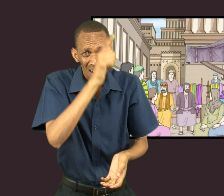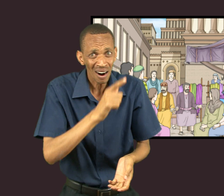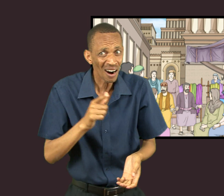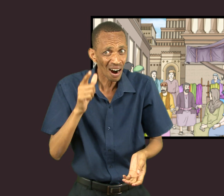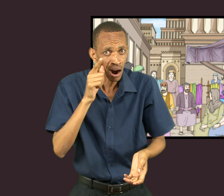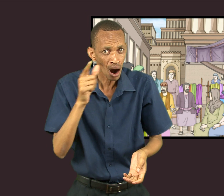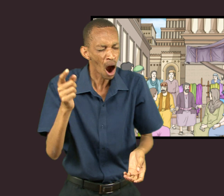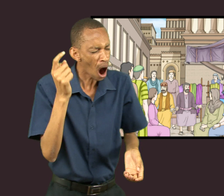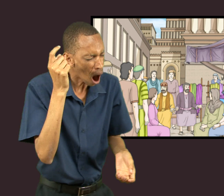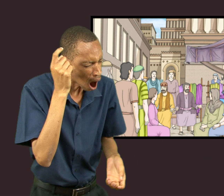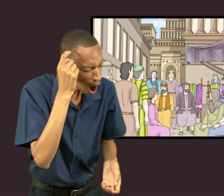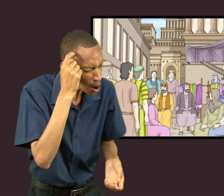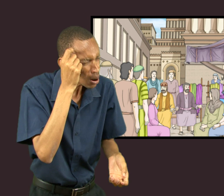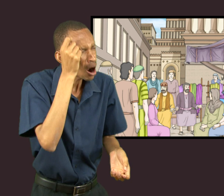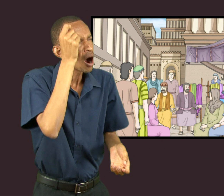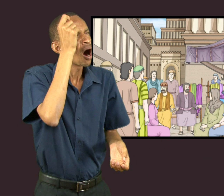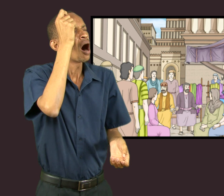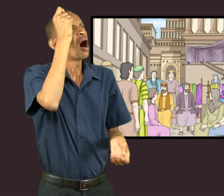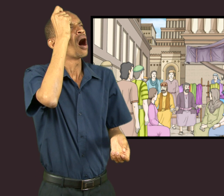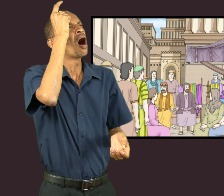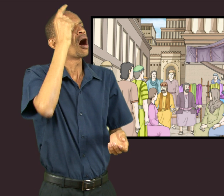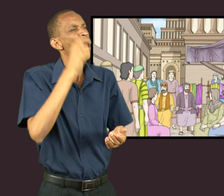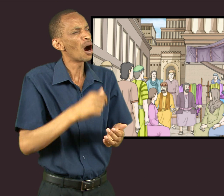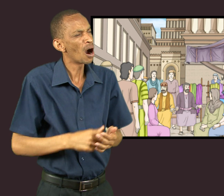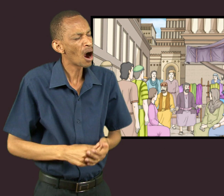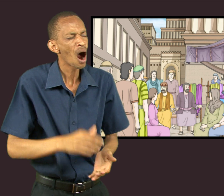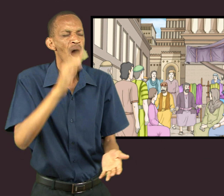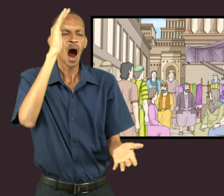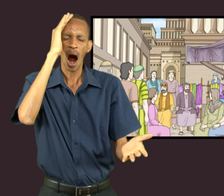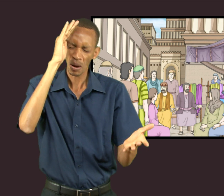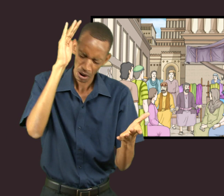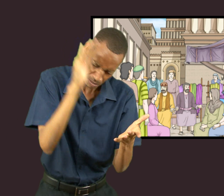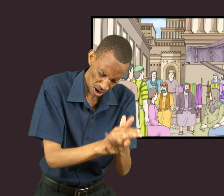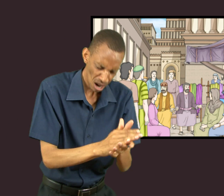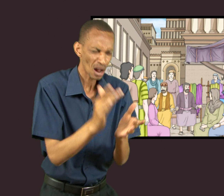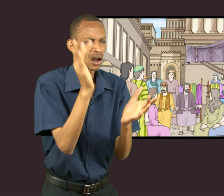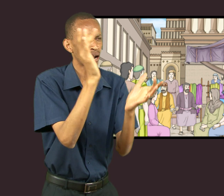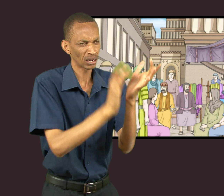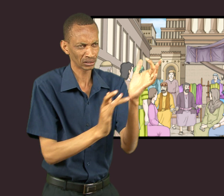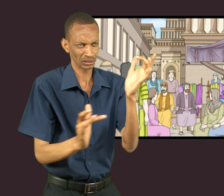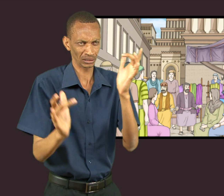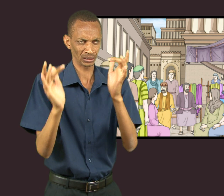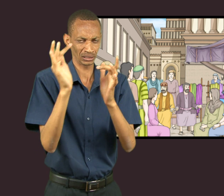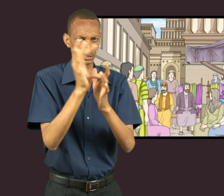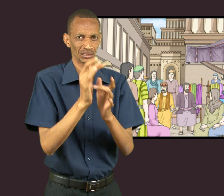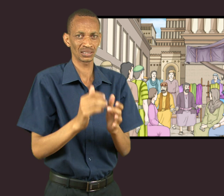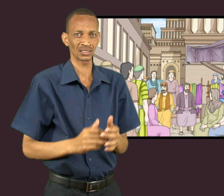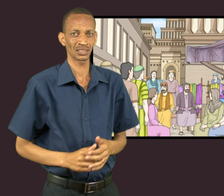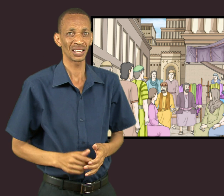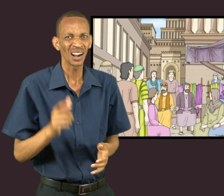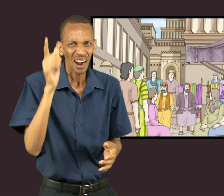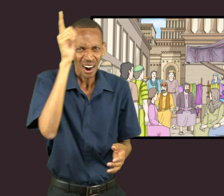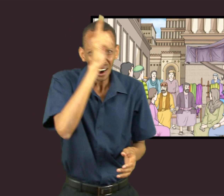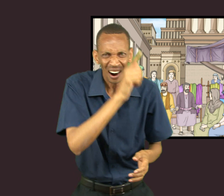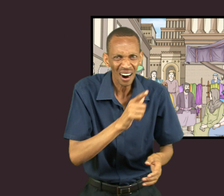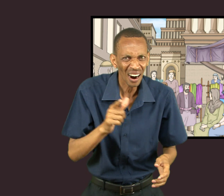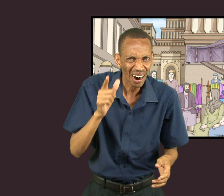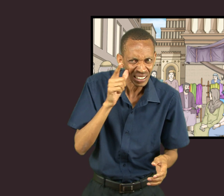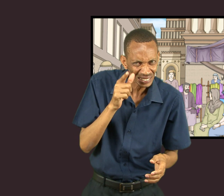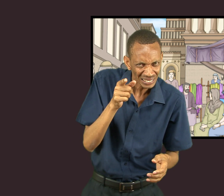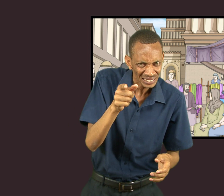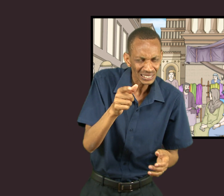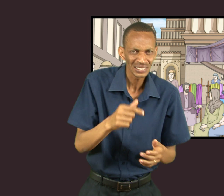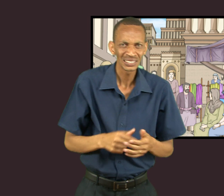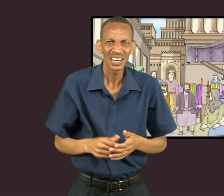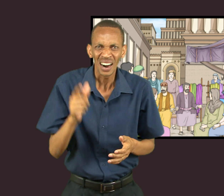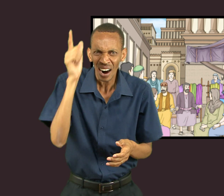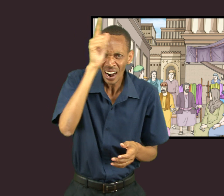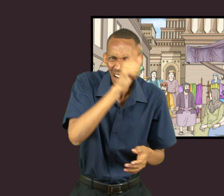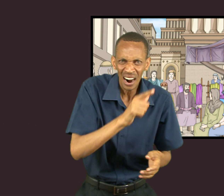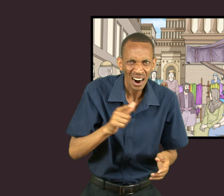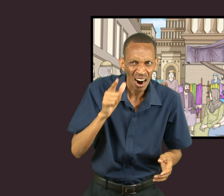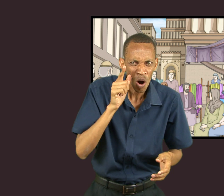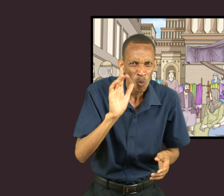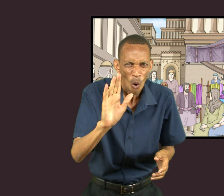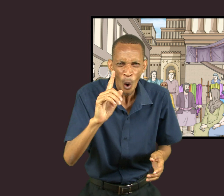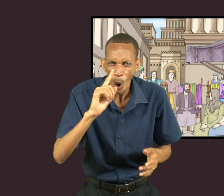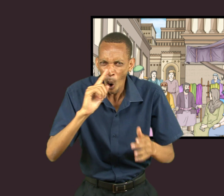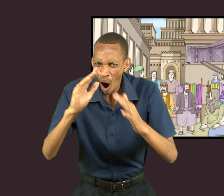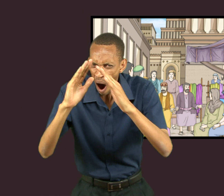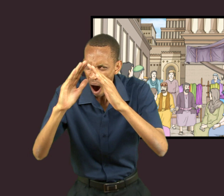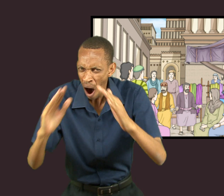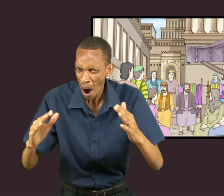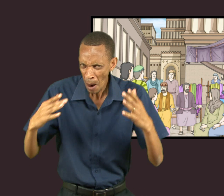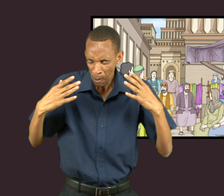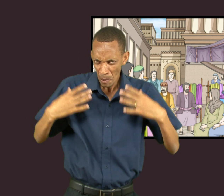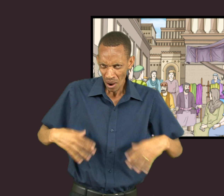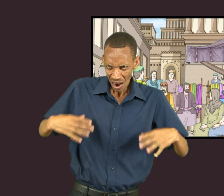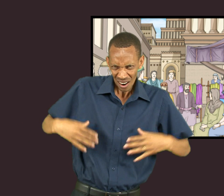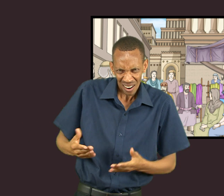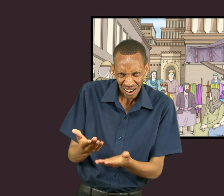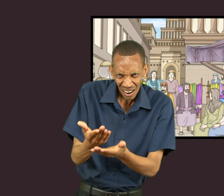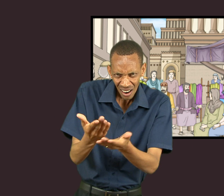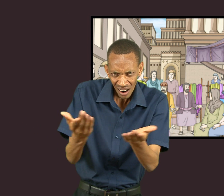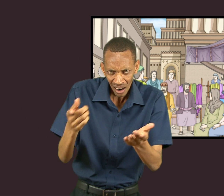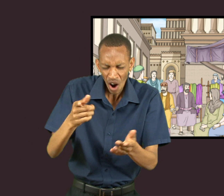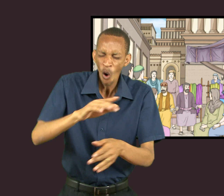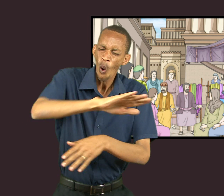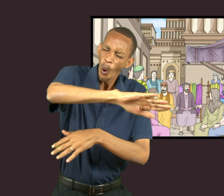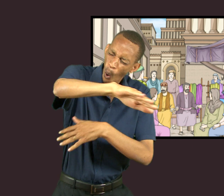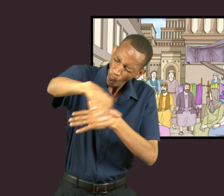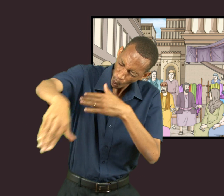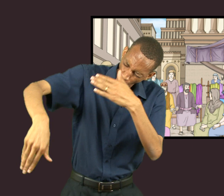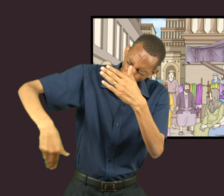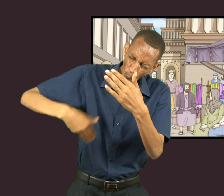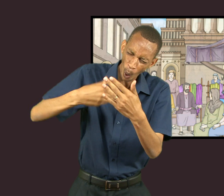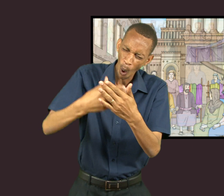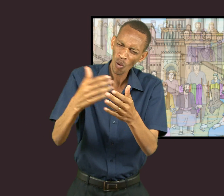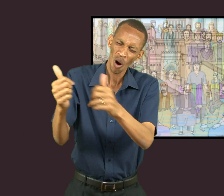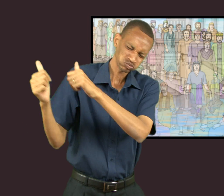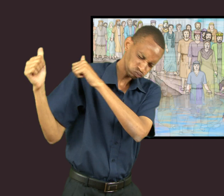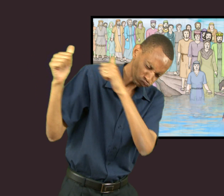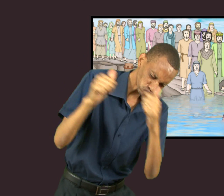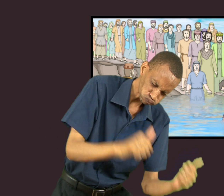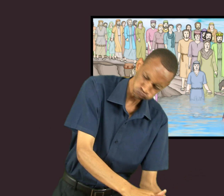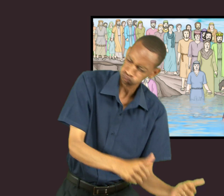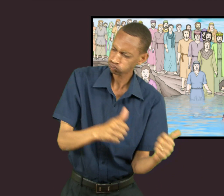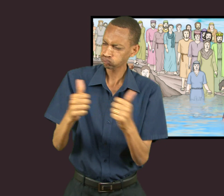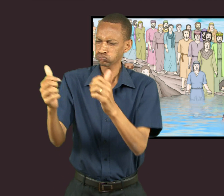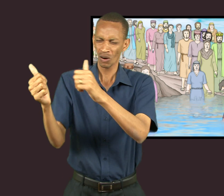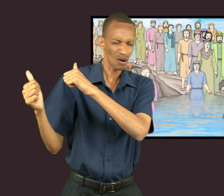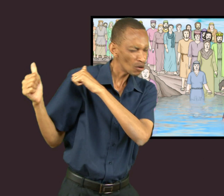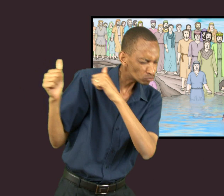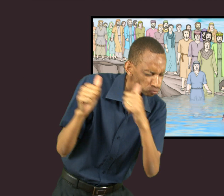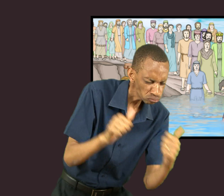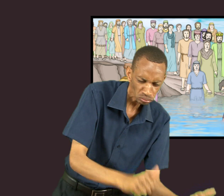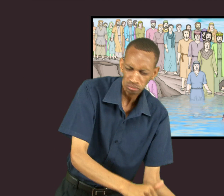The Lord opened her heart to respond to Paul’s message.